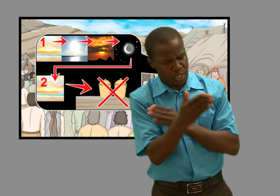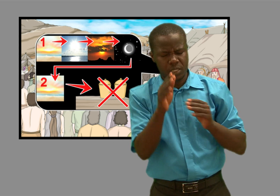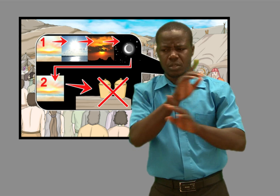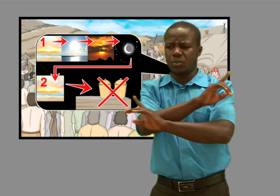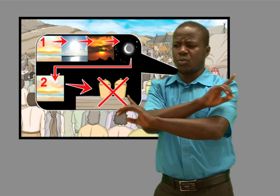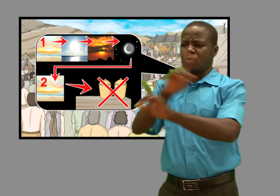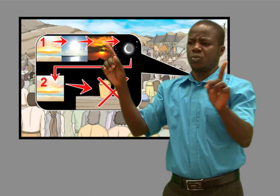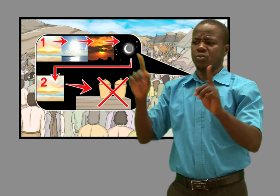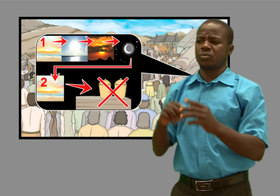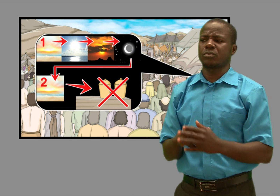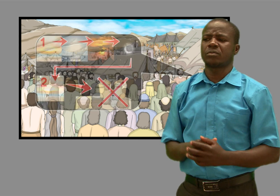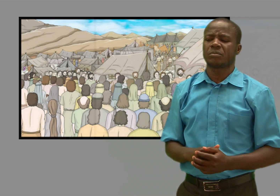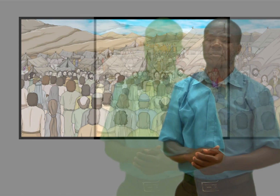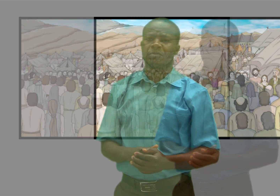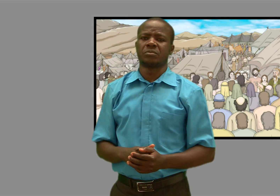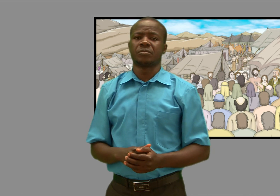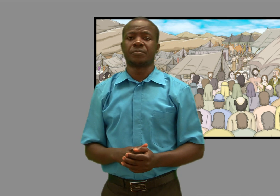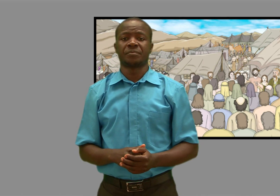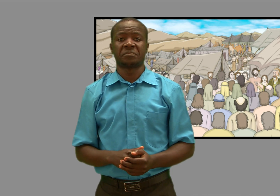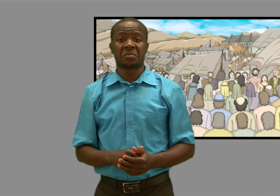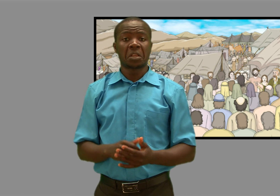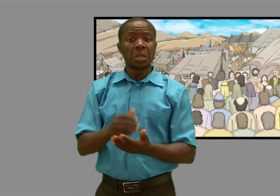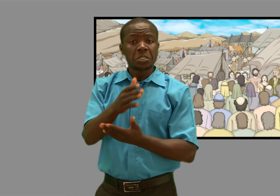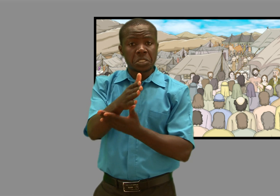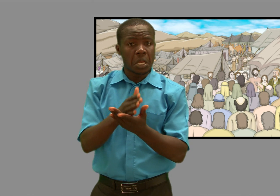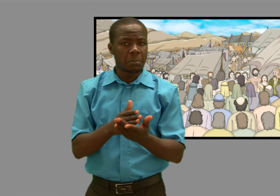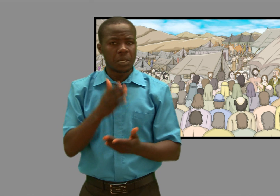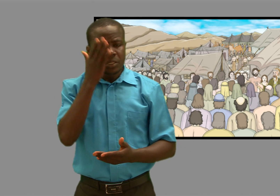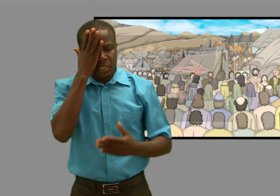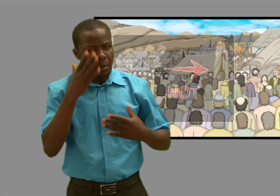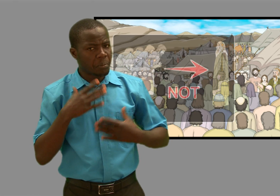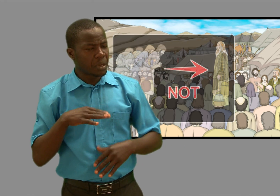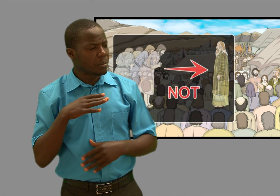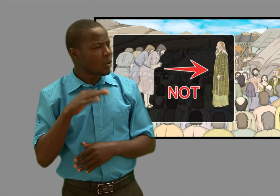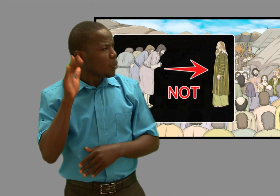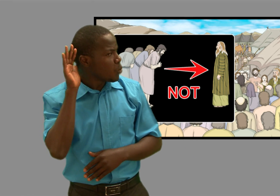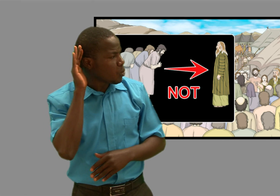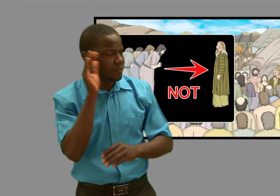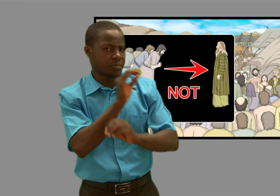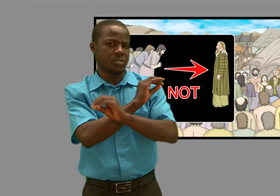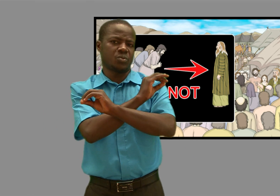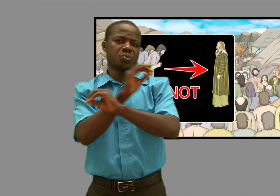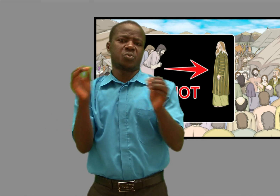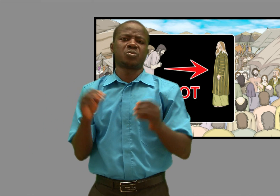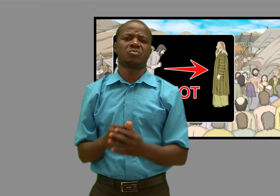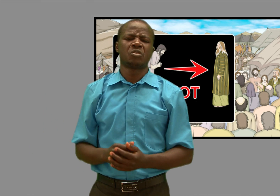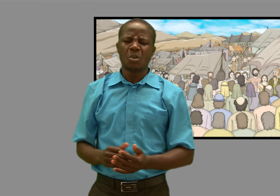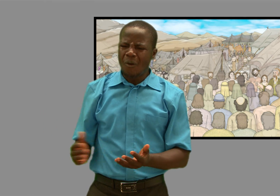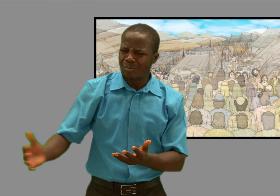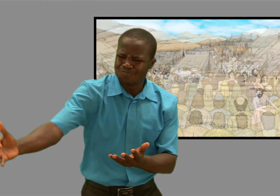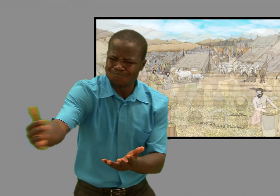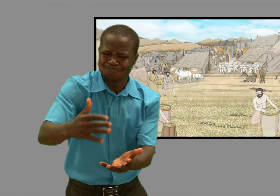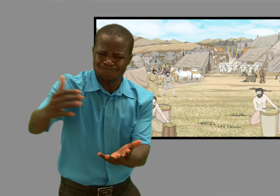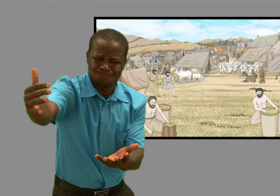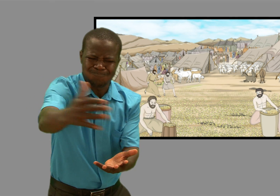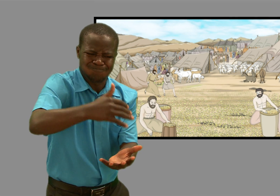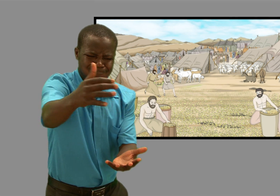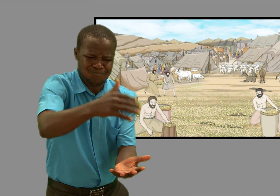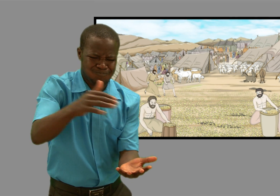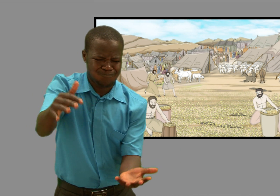But they did not listen to Moses;